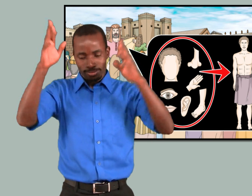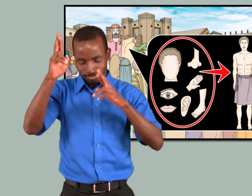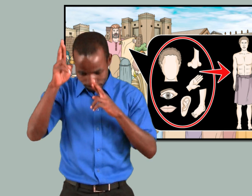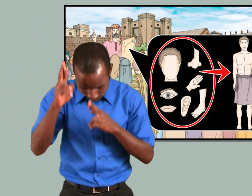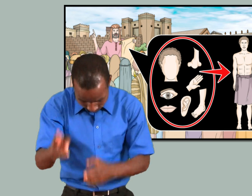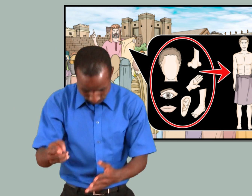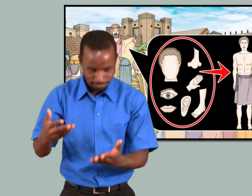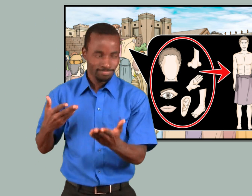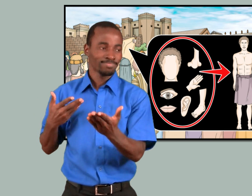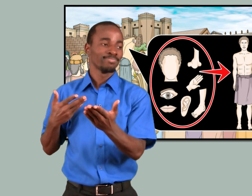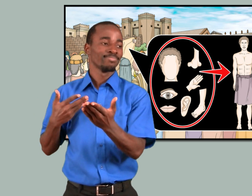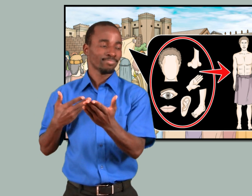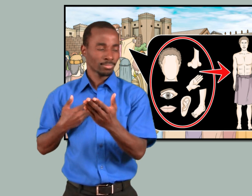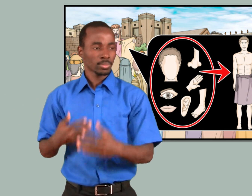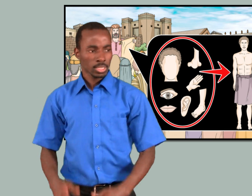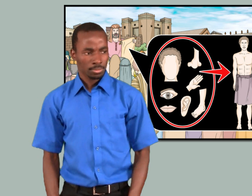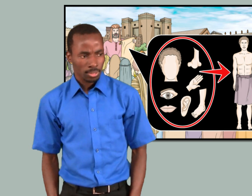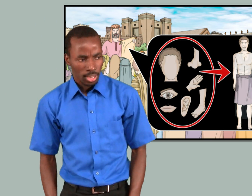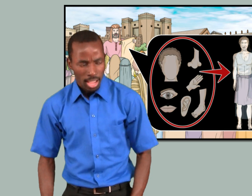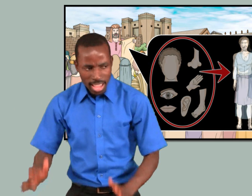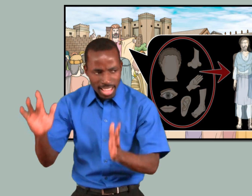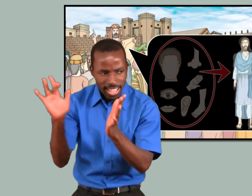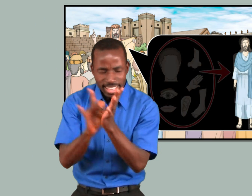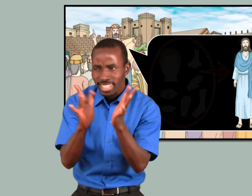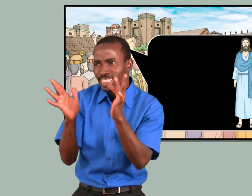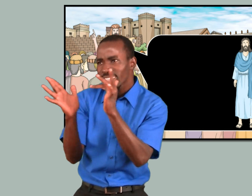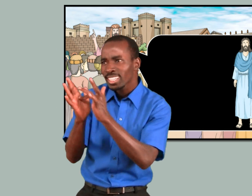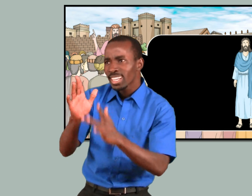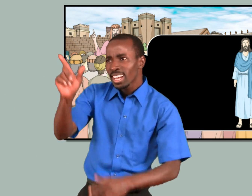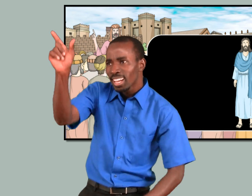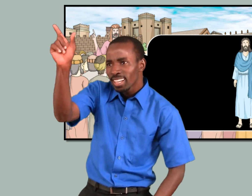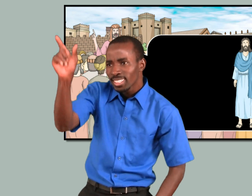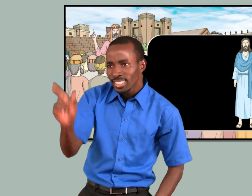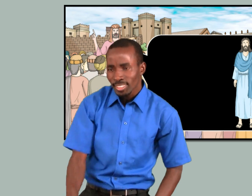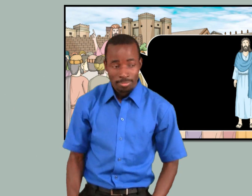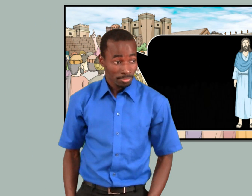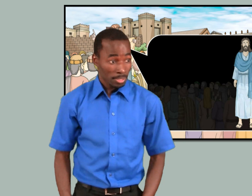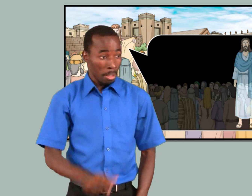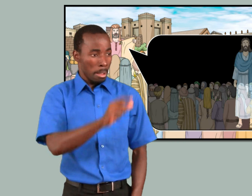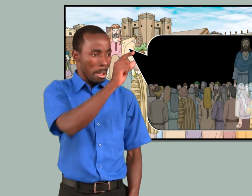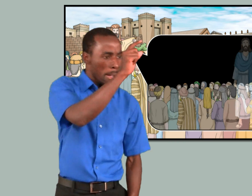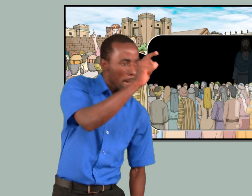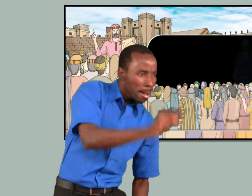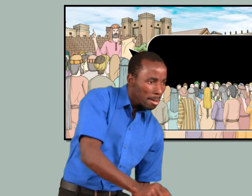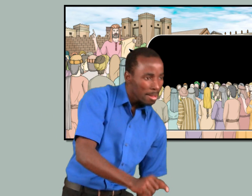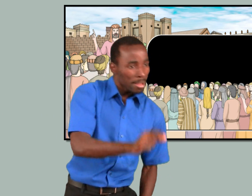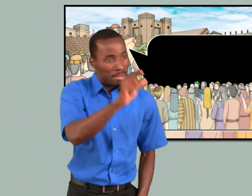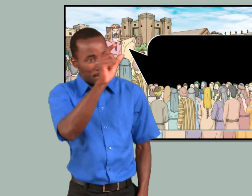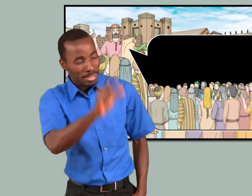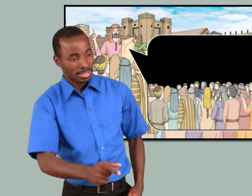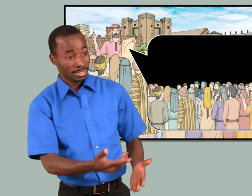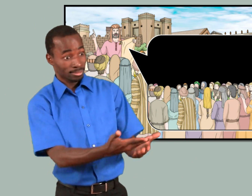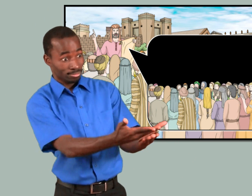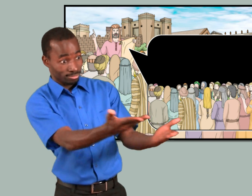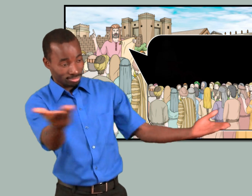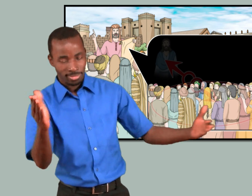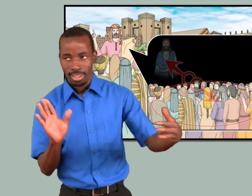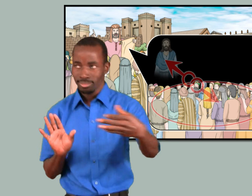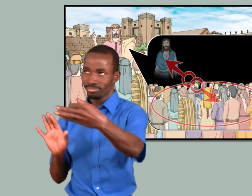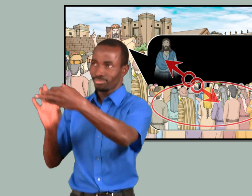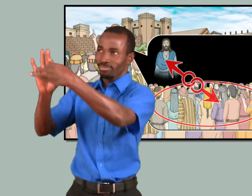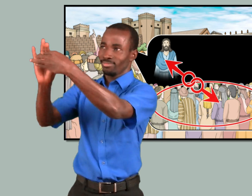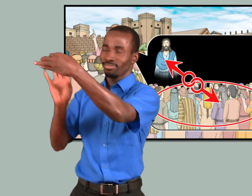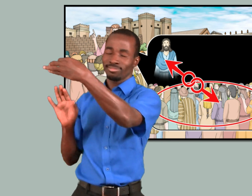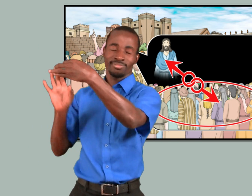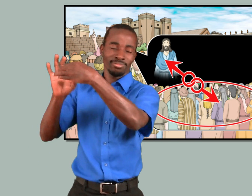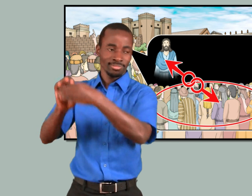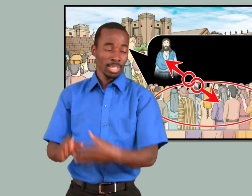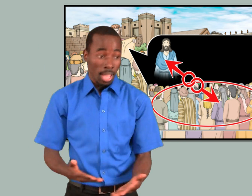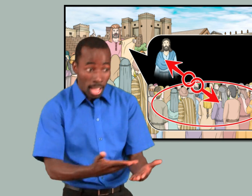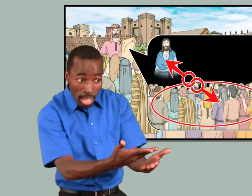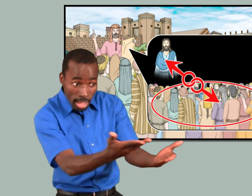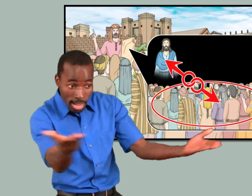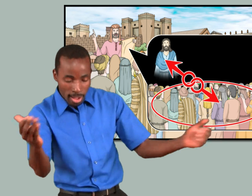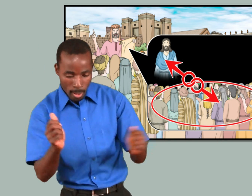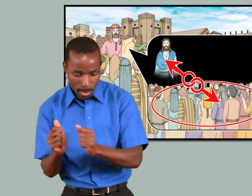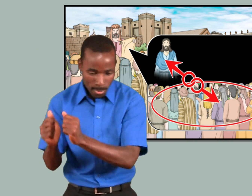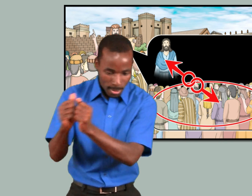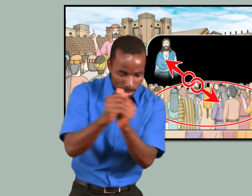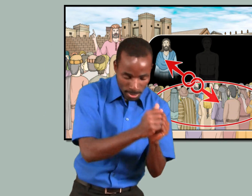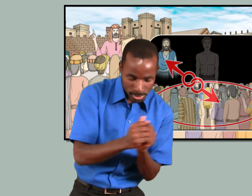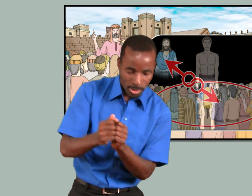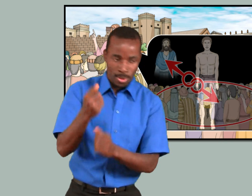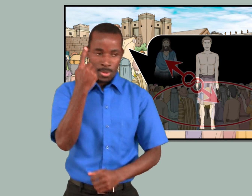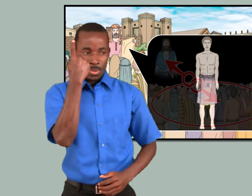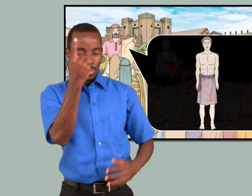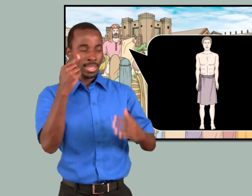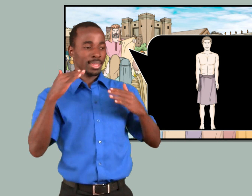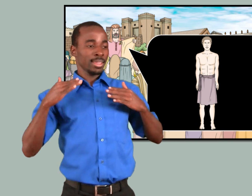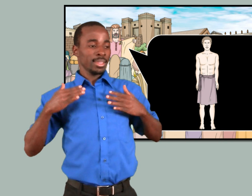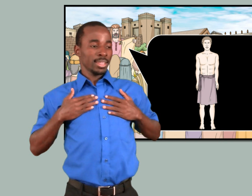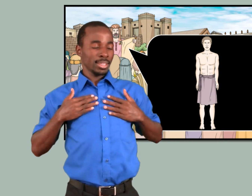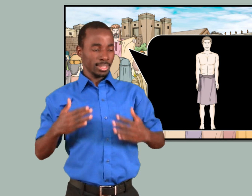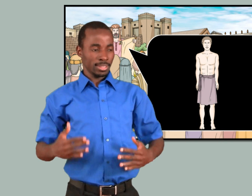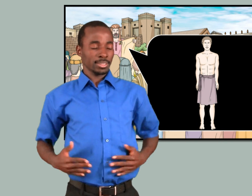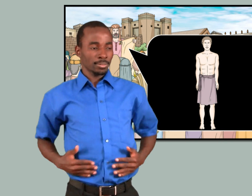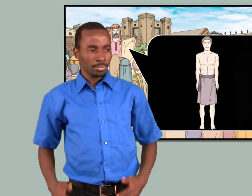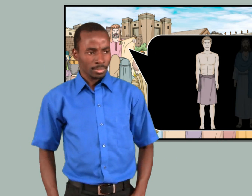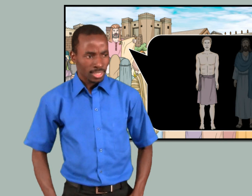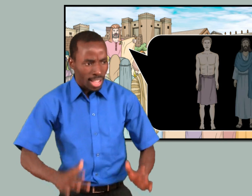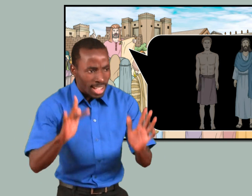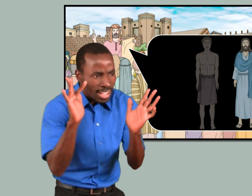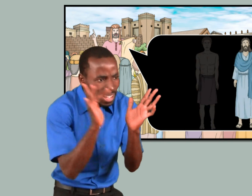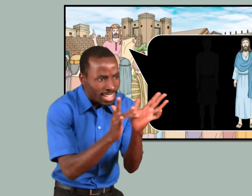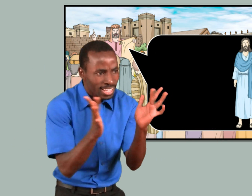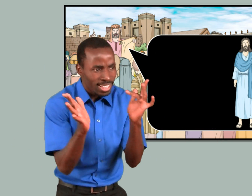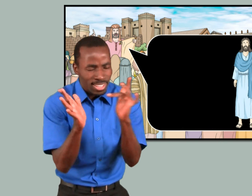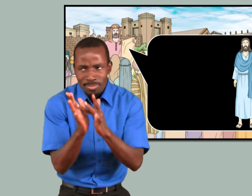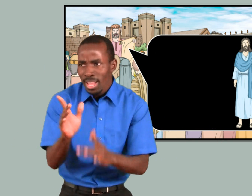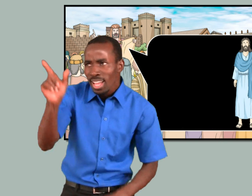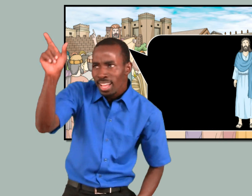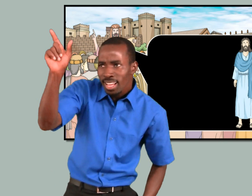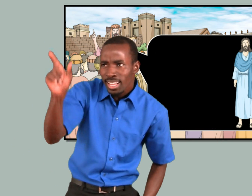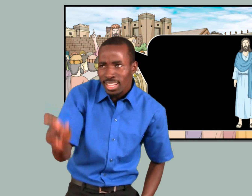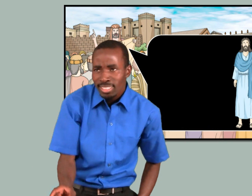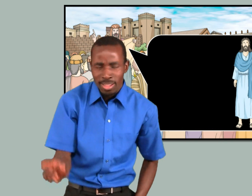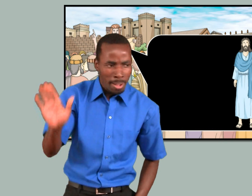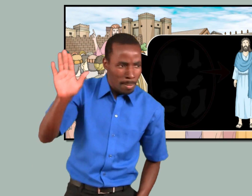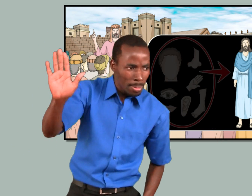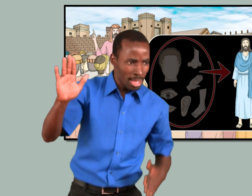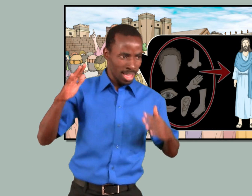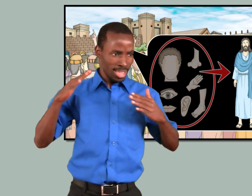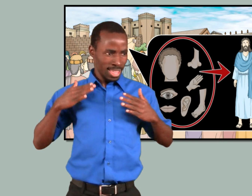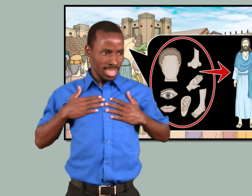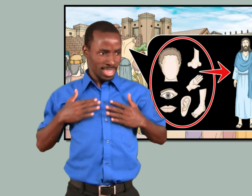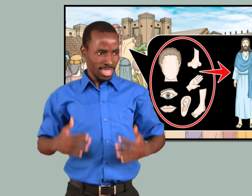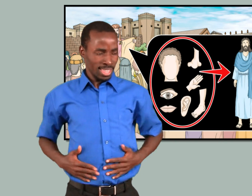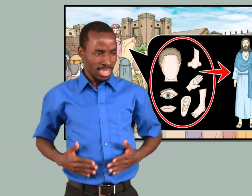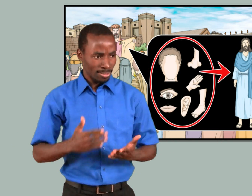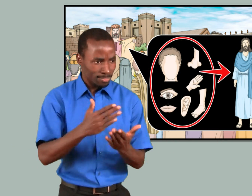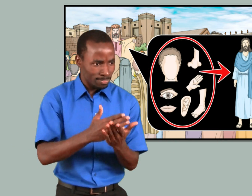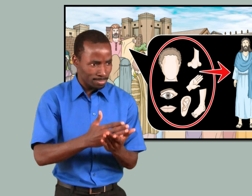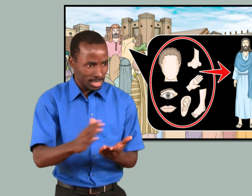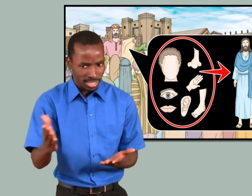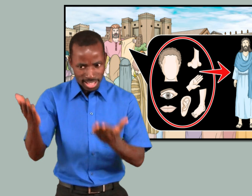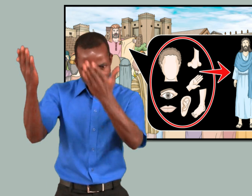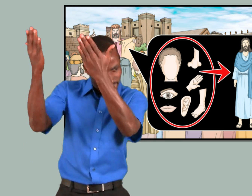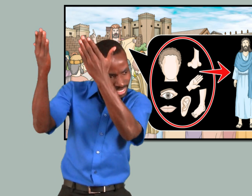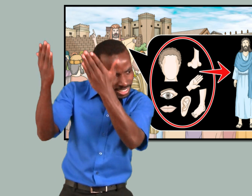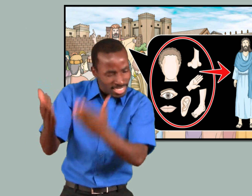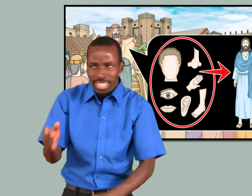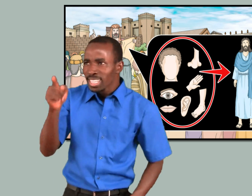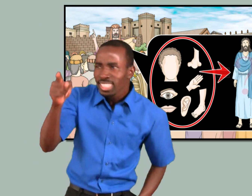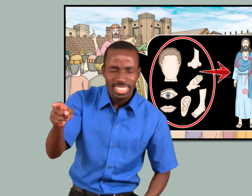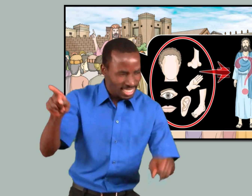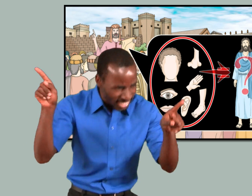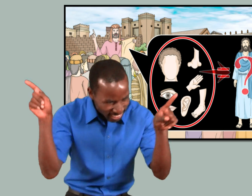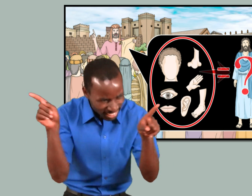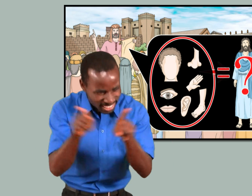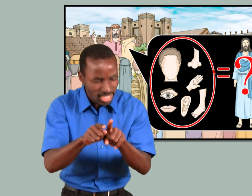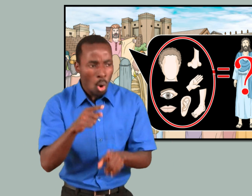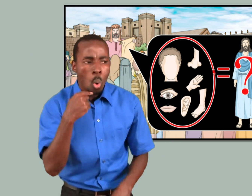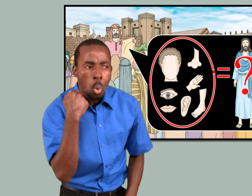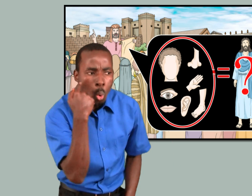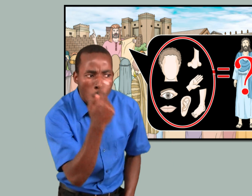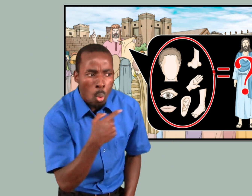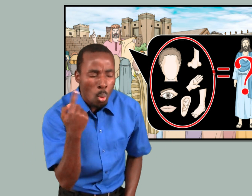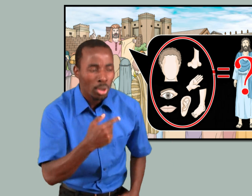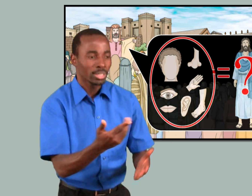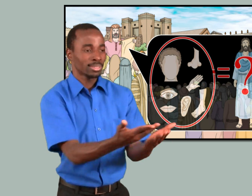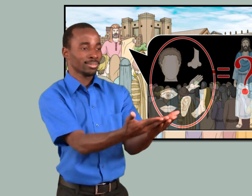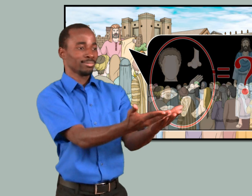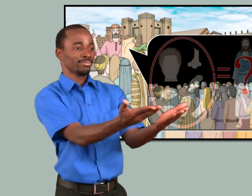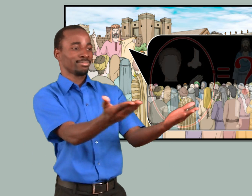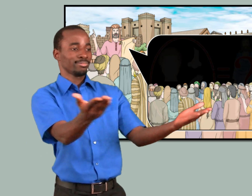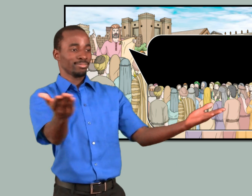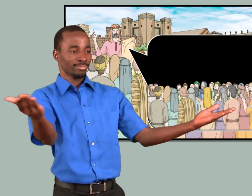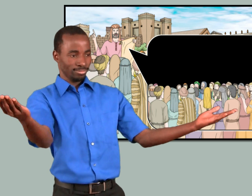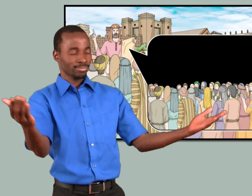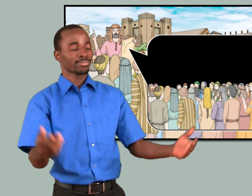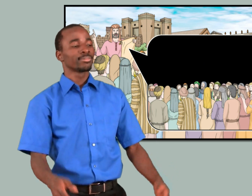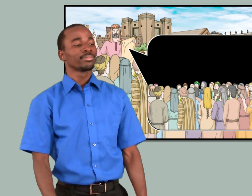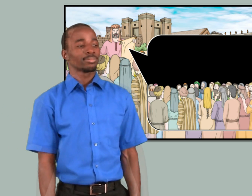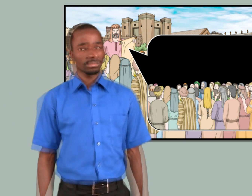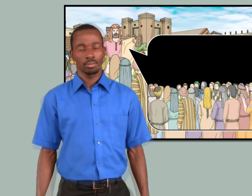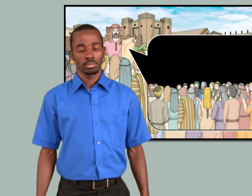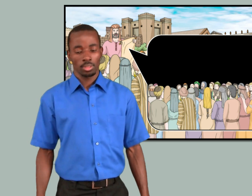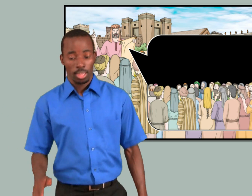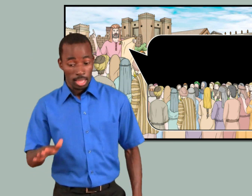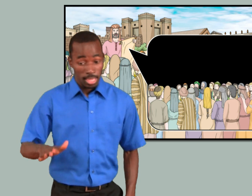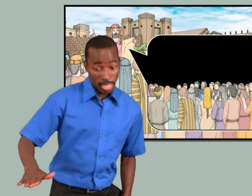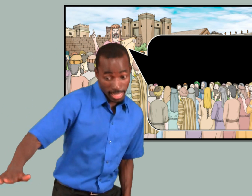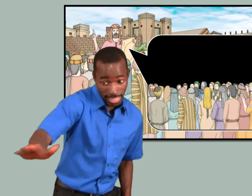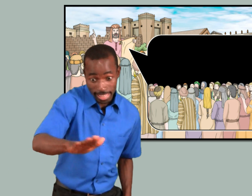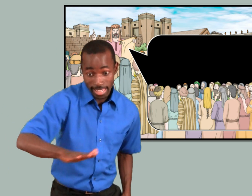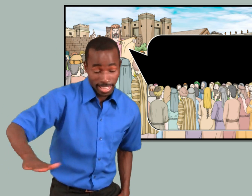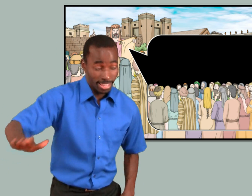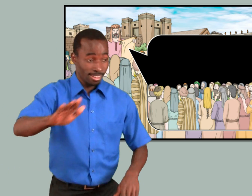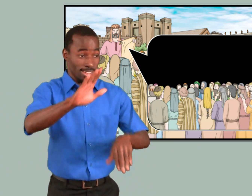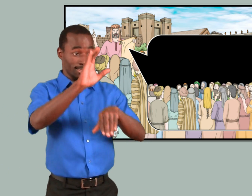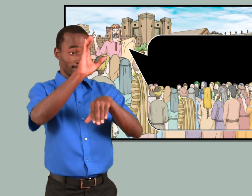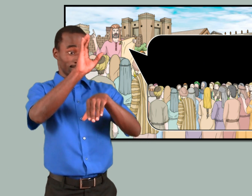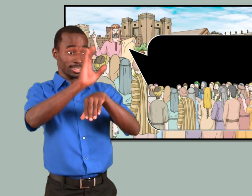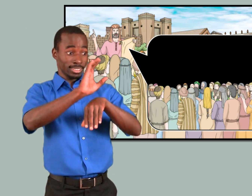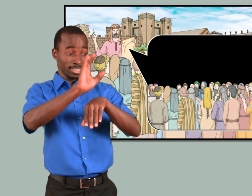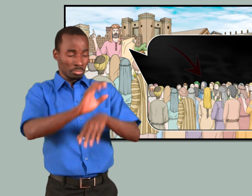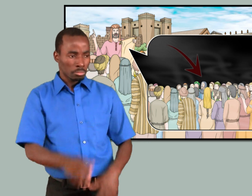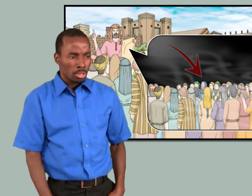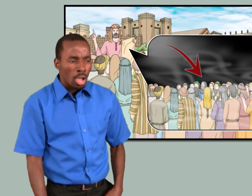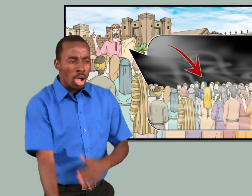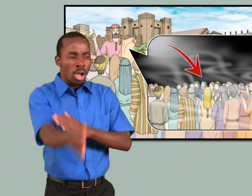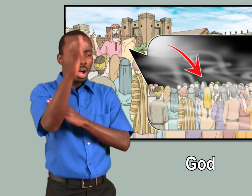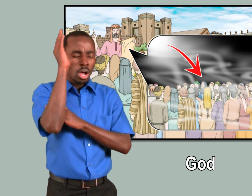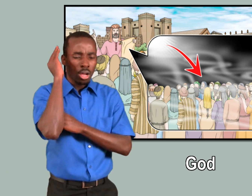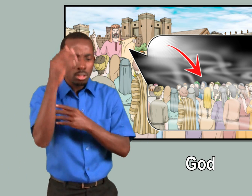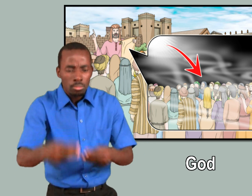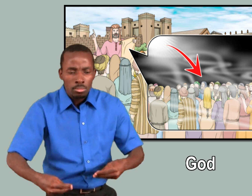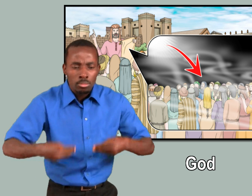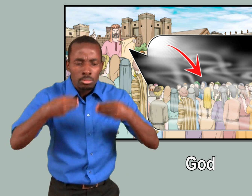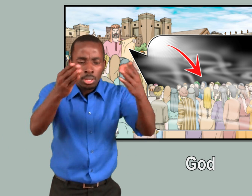Now you are the body of Christ, and each of you is a member of it.